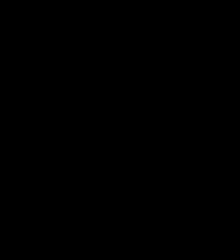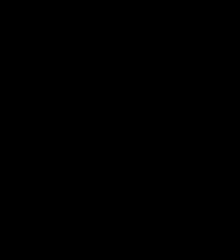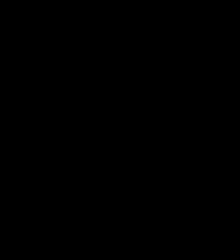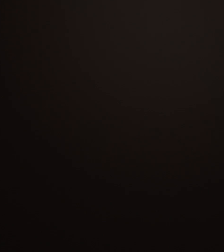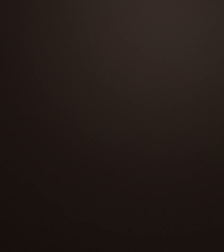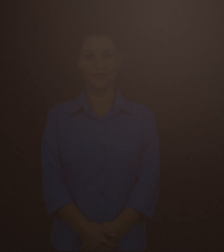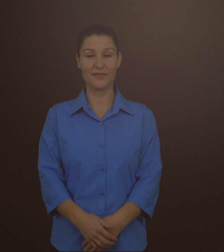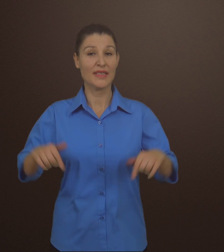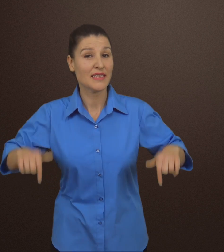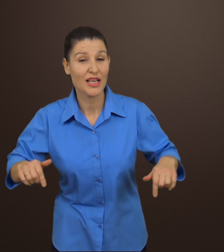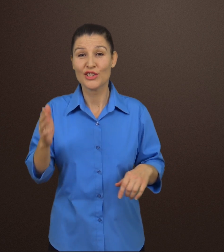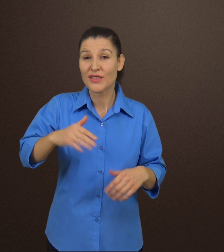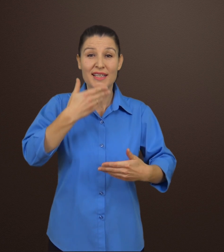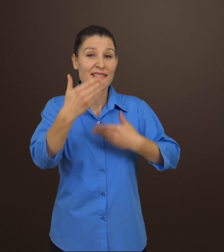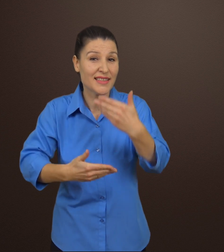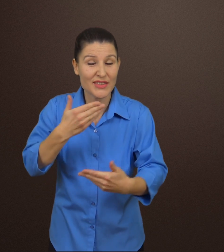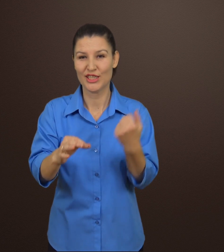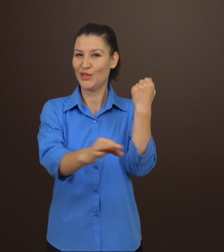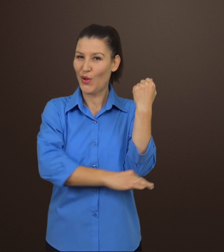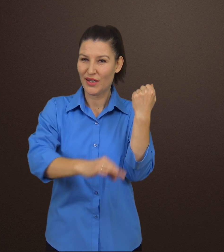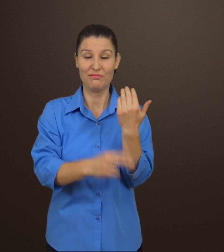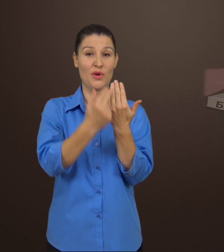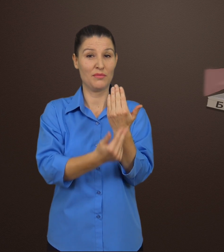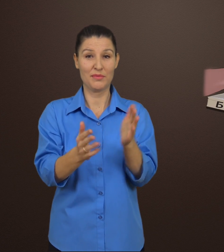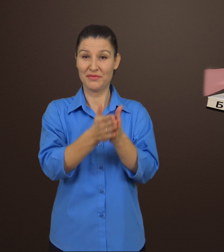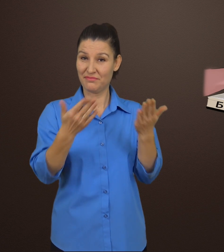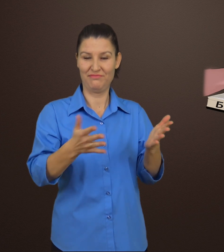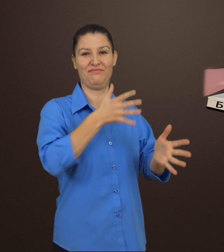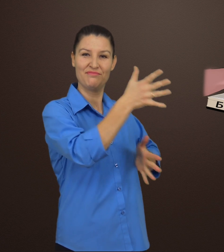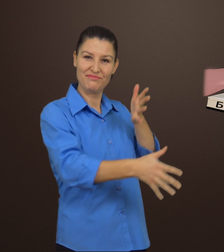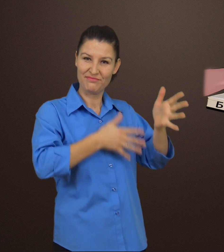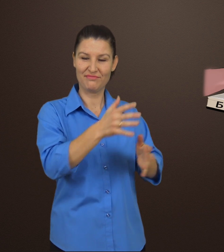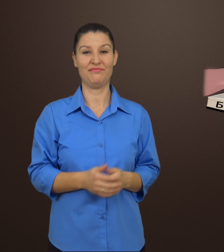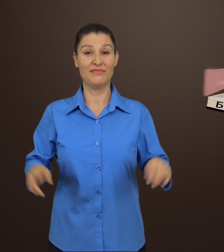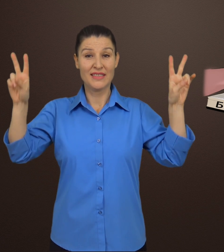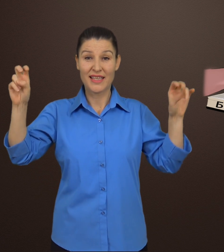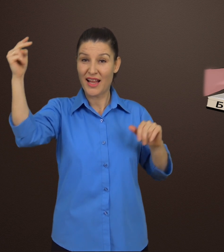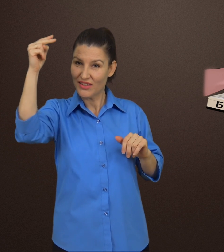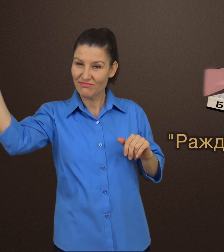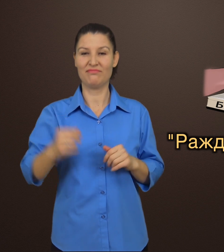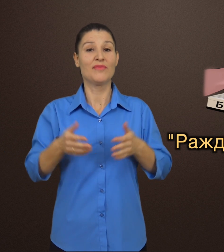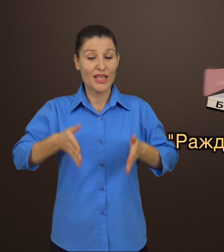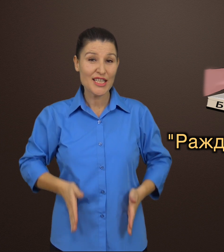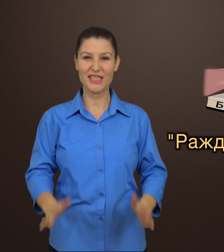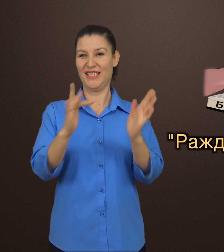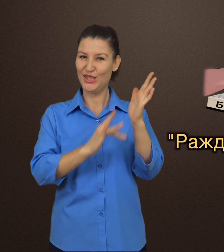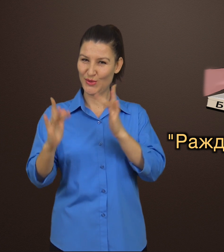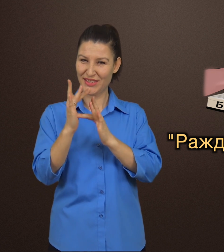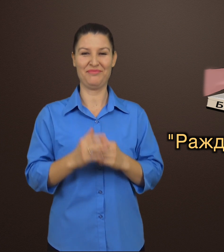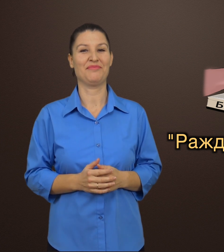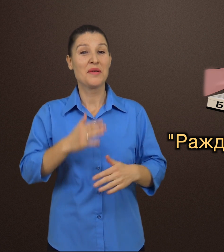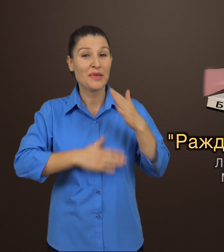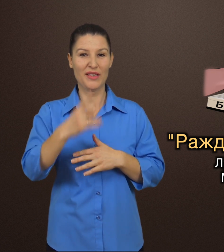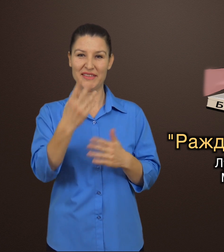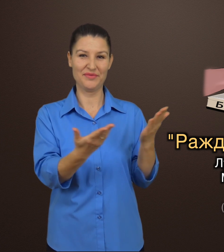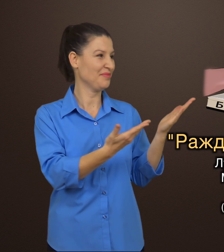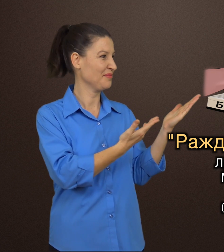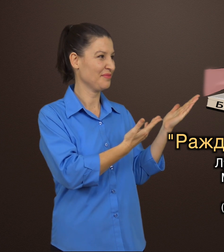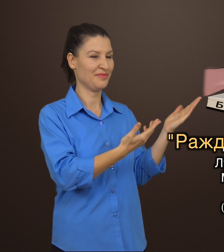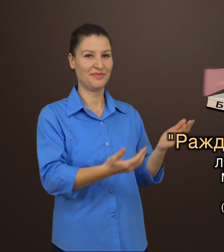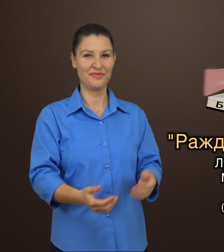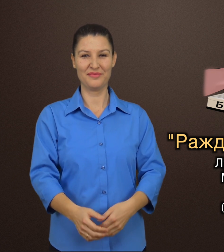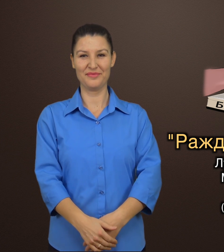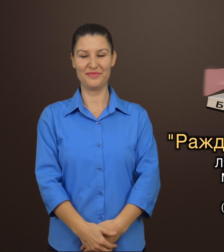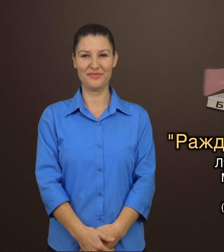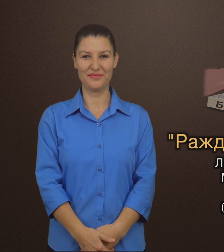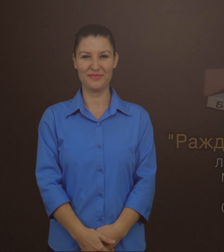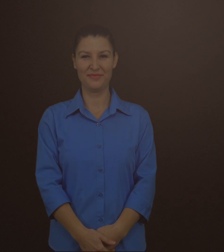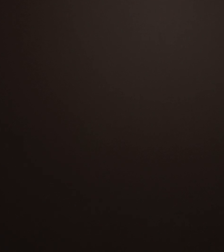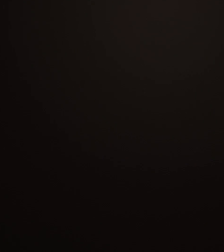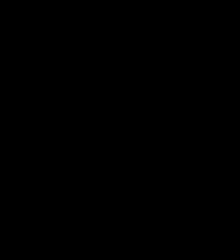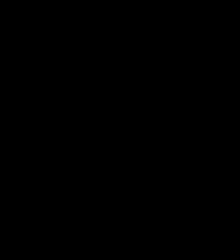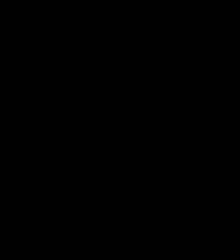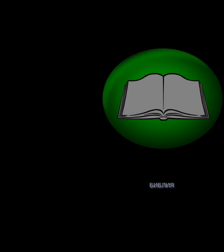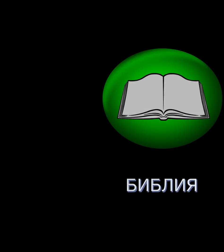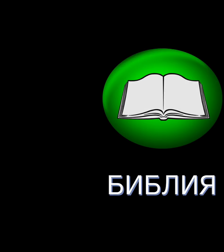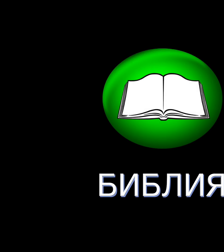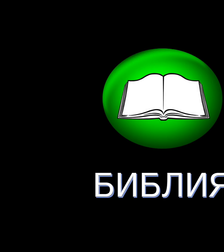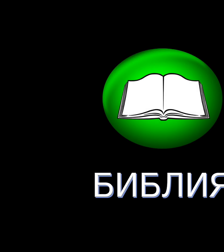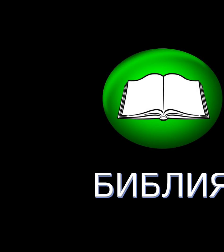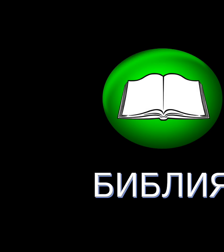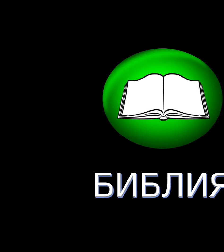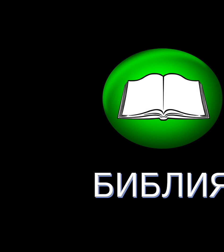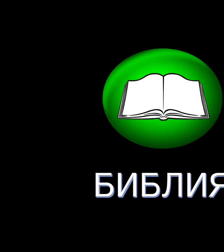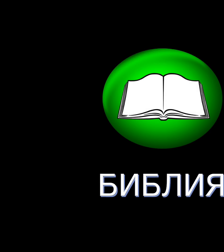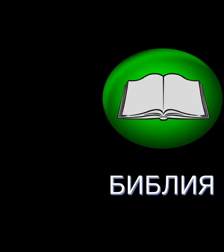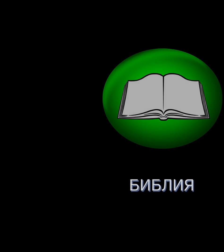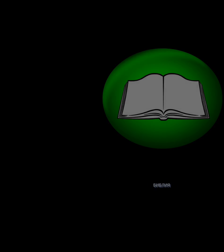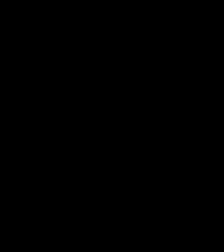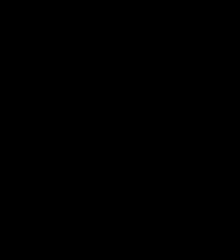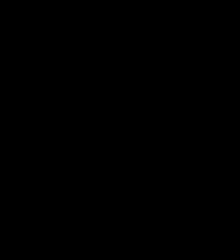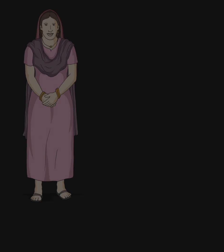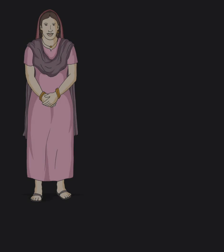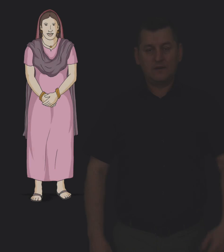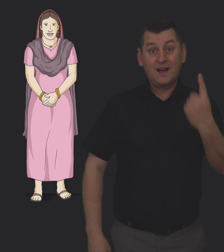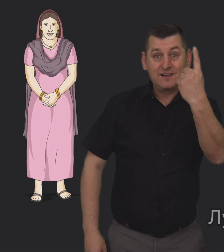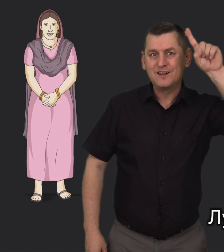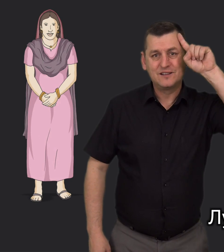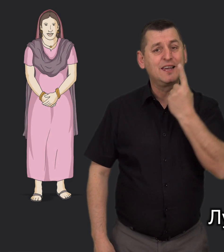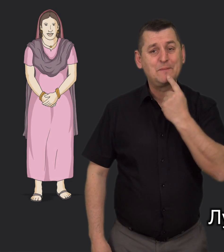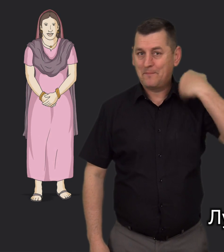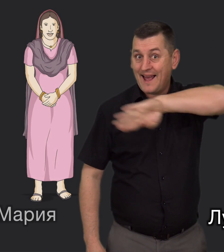This is how the birth of Jesus Christ came about: His mother Mary was pledged in marriage to Joseph, but before they came together, she was found to be with child through the Holy Spirit. Because Joseph her husband was a righteous man and was unwilling to disgrace her publicly, he resolved to divorce her quietly. But after he had pondered these things, an angel of the Lord appeared to him in a dream and said, “Joseph, son of David, do not be afraid to embrace Mary as your wife, for the One conceived in her is from the Holy Spirit. She will give birth to a Son, and you are to give Him the name Jesus, because He will save His people from their sins.” All this took place to fulfill what the Lord had said through the prophet: “Behold, the virgin will be with child and will give birth to a son, and they will call Him Immanuel” (which means, “God with us”). When Joseph woke up, he did as the angel of the Lord had commanded him, and embraced Mary as his wife. But he had no union with her until she gave birth to a Son. And he gave Him the name Jesus.